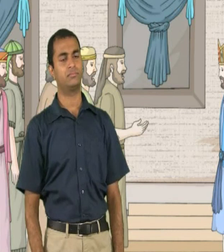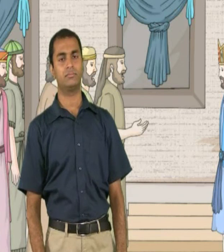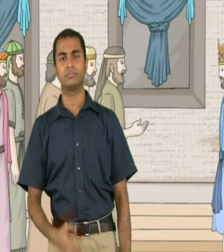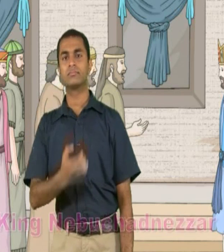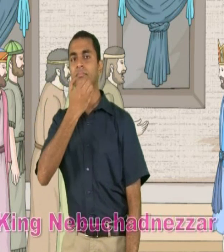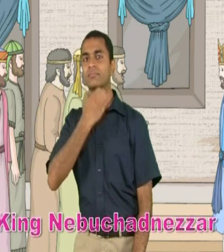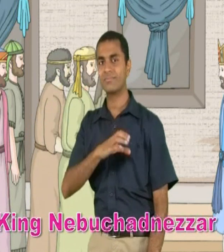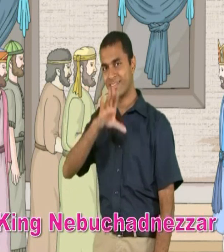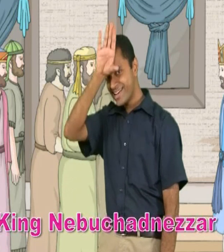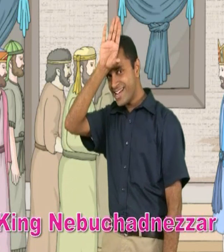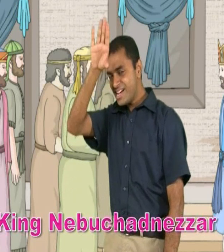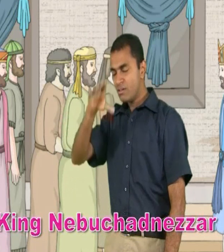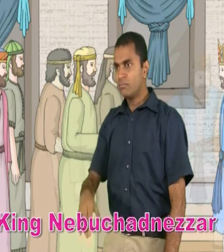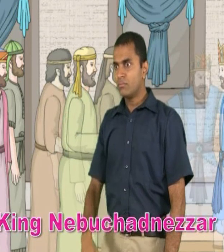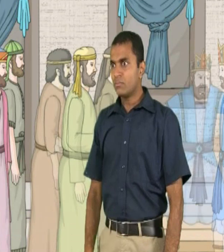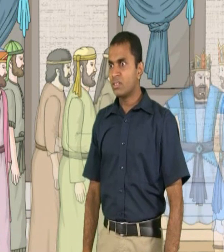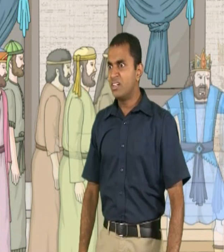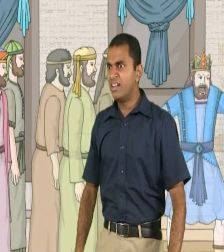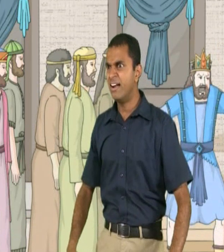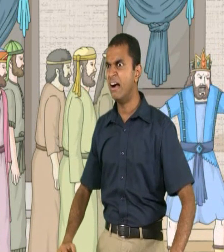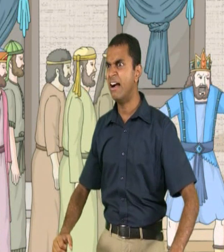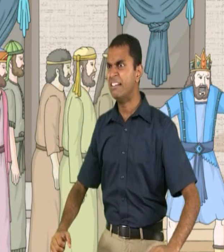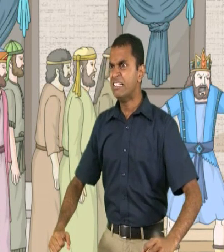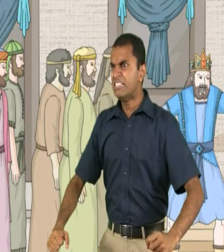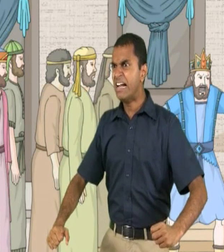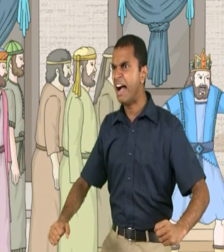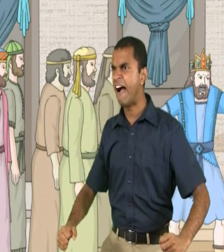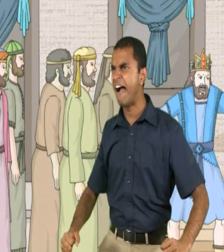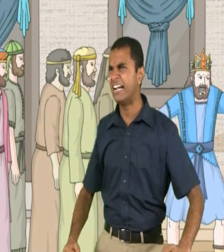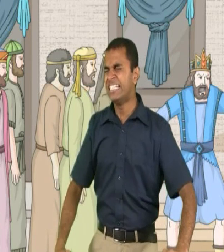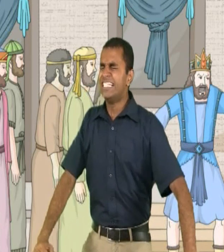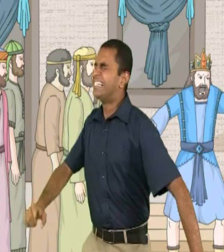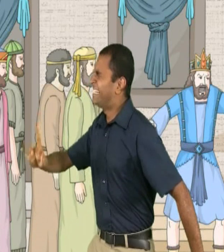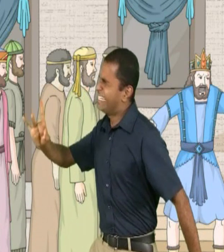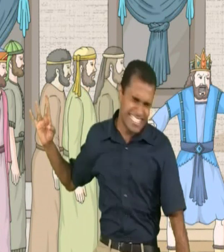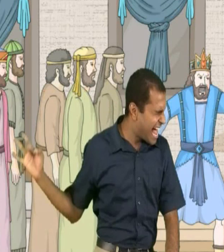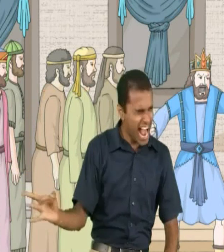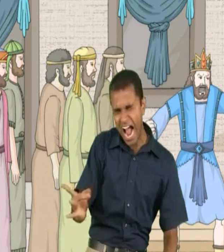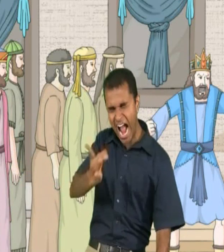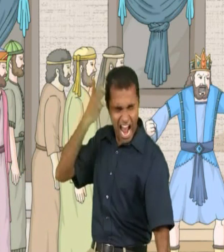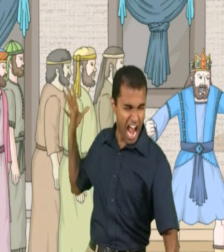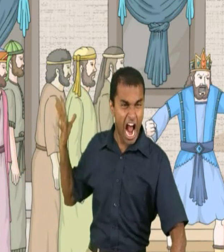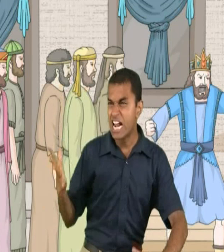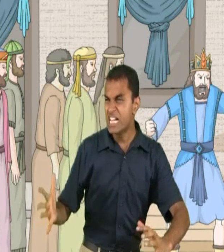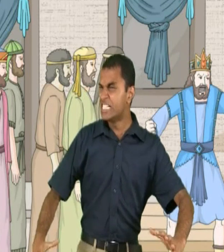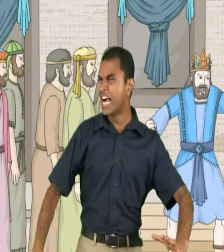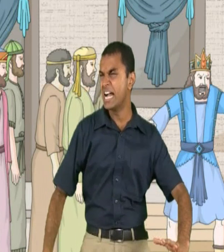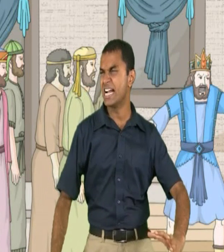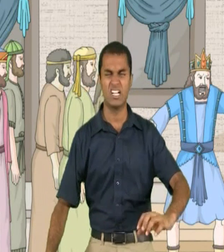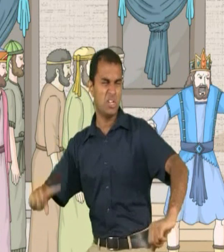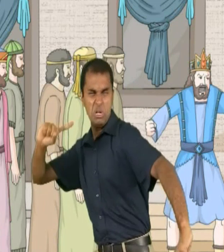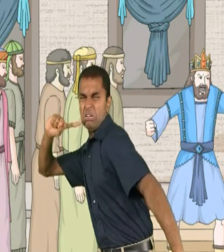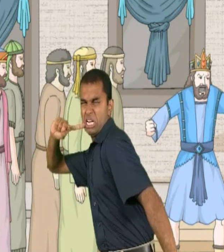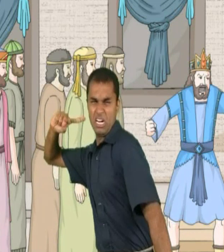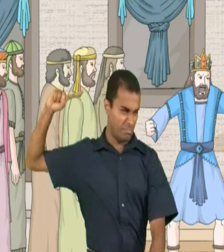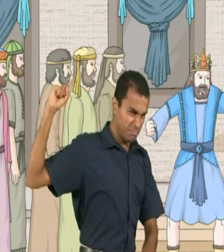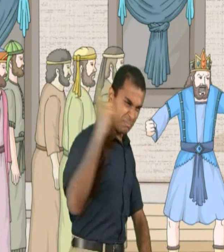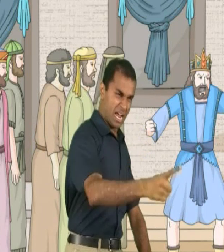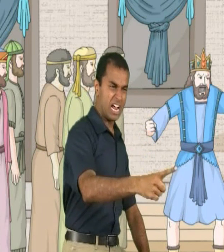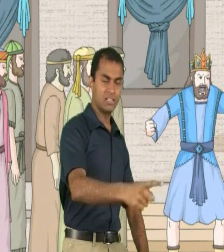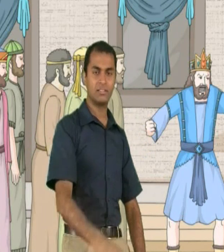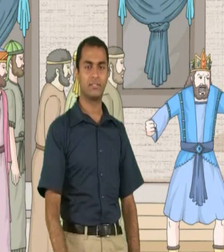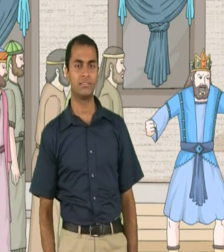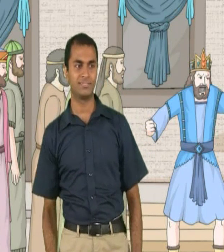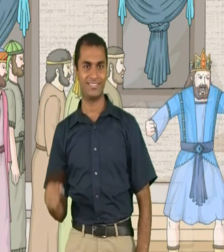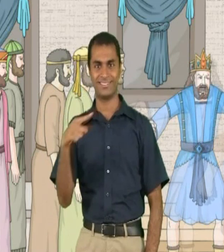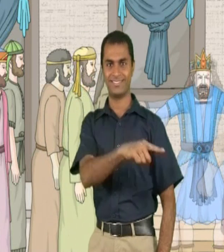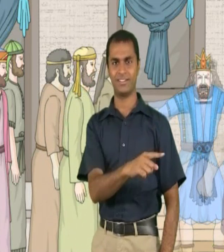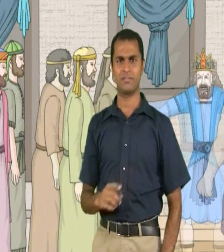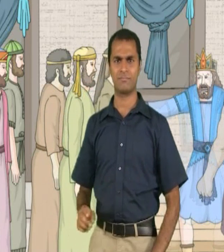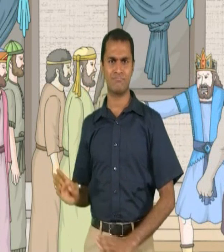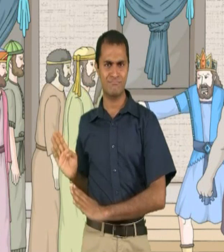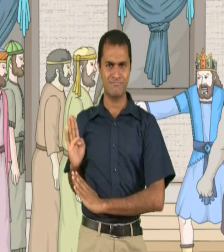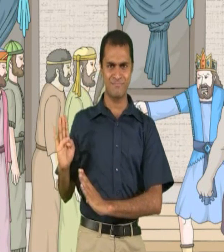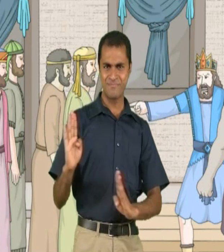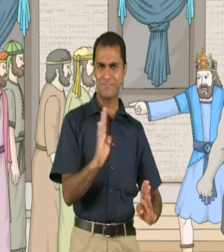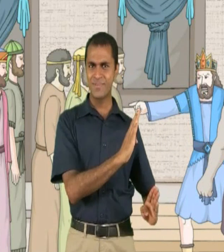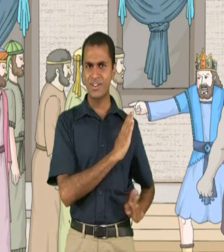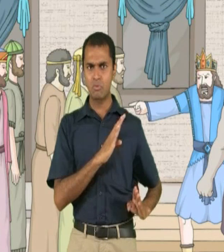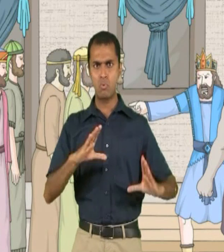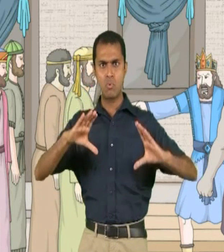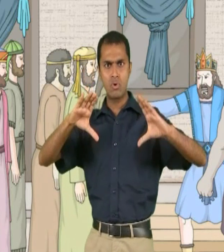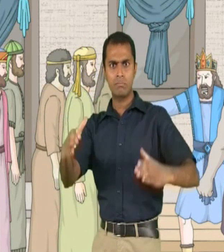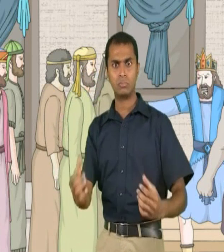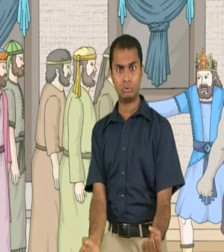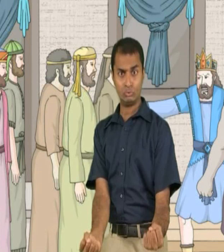At this, Nebuchadnezzar was filled with rage, and the expression on his face changed toward Shadrach, Meshach, and Abednego.